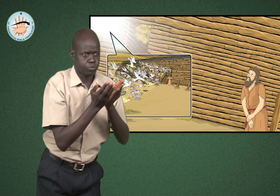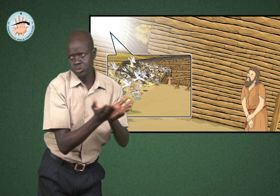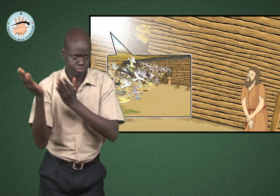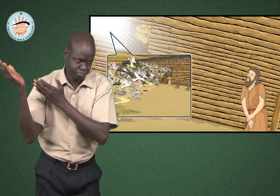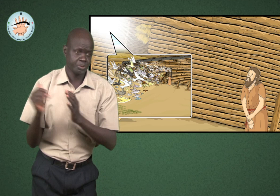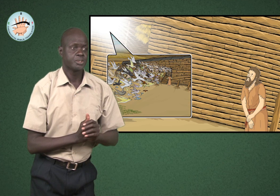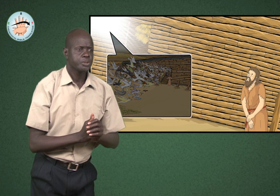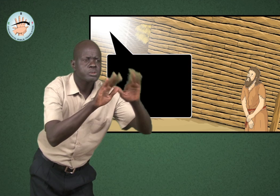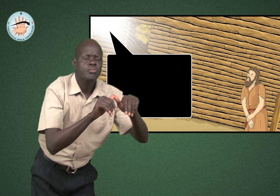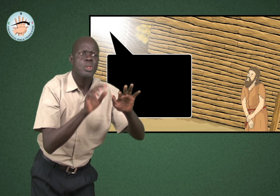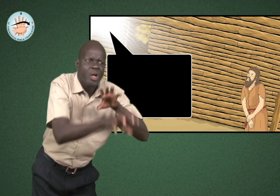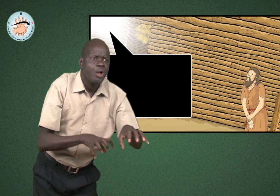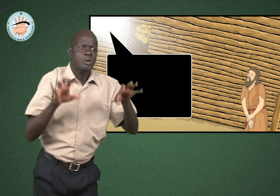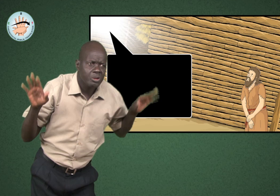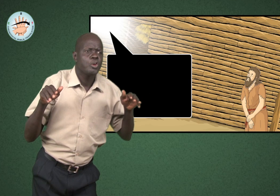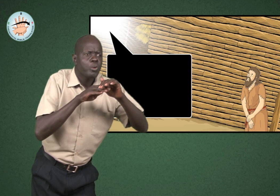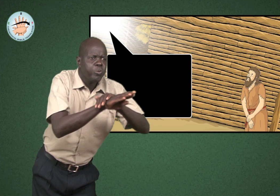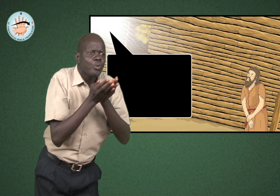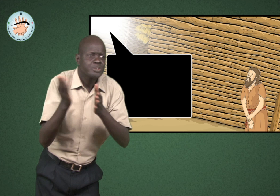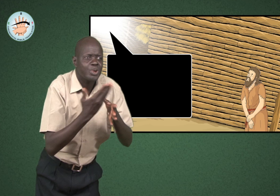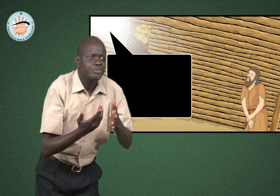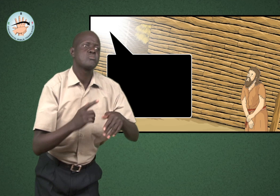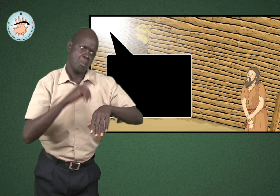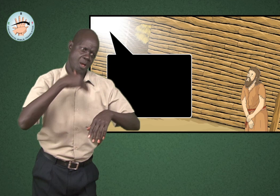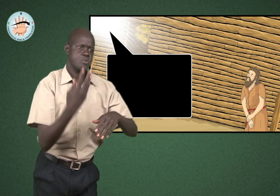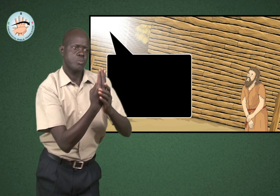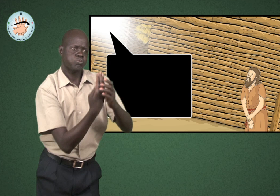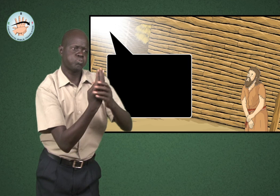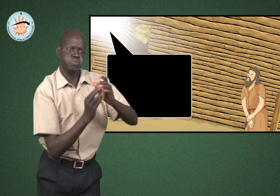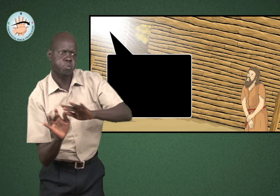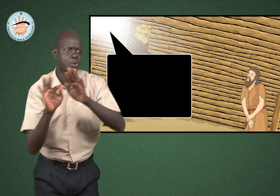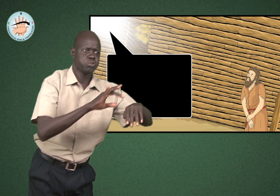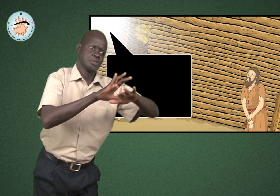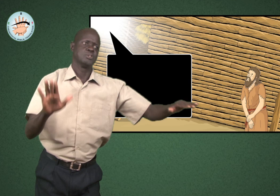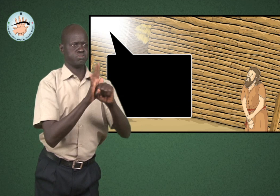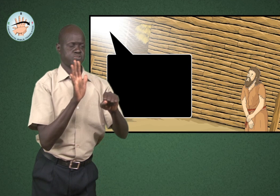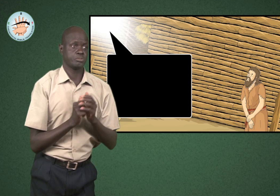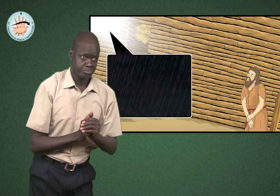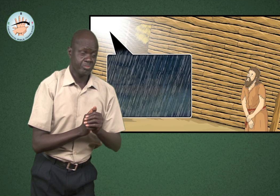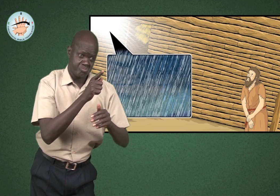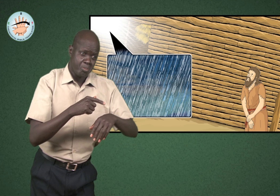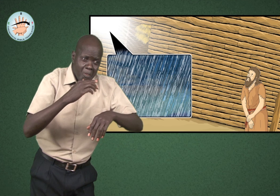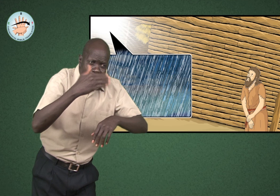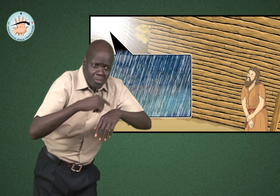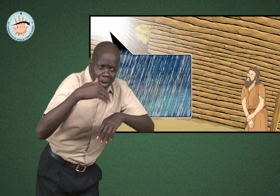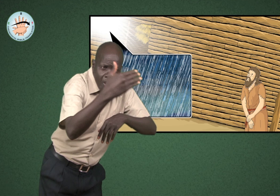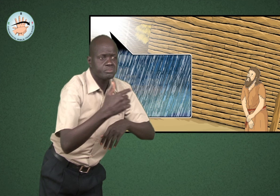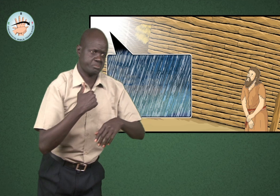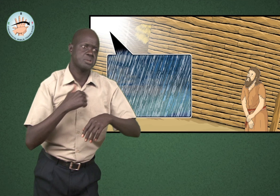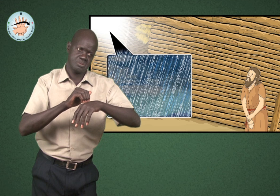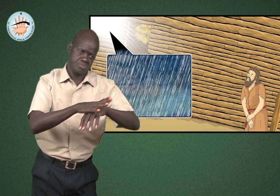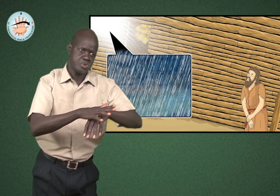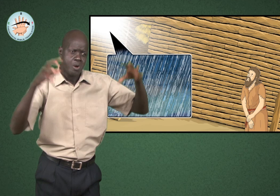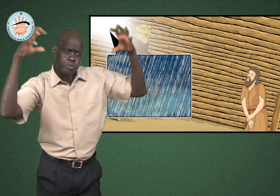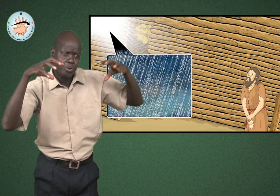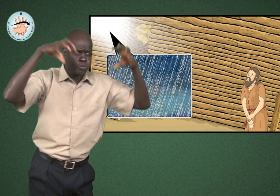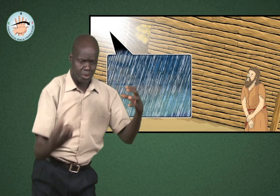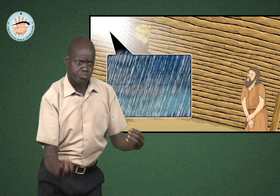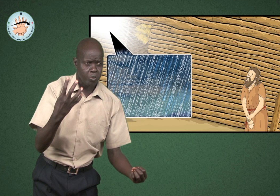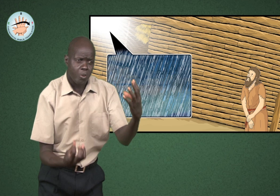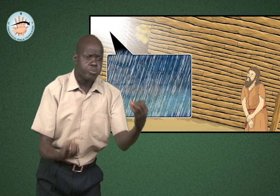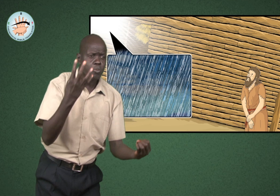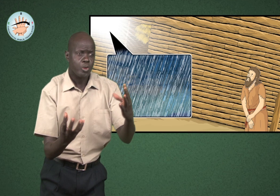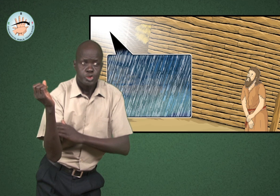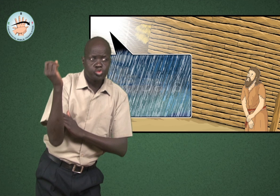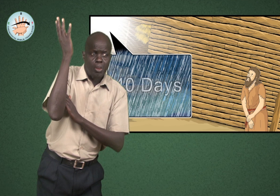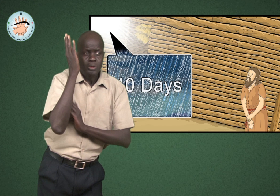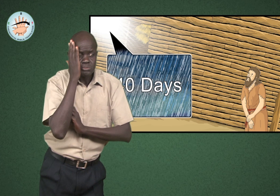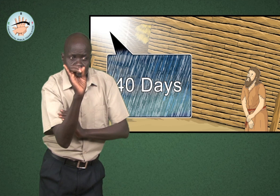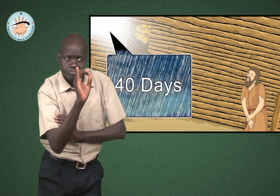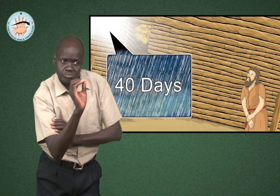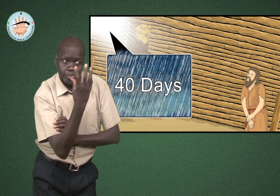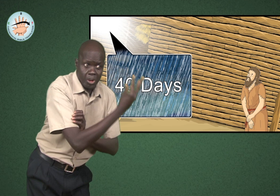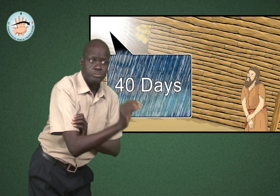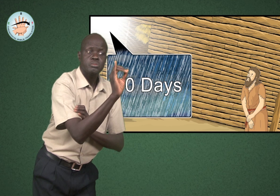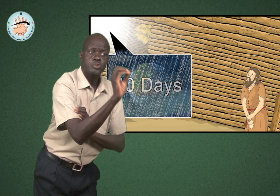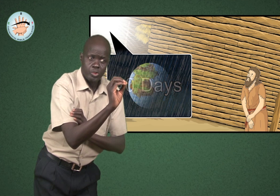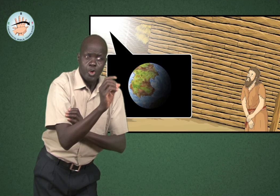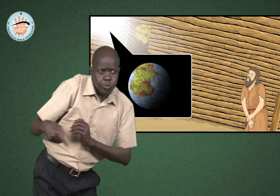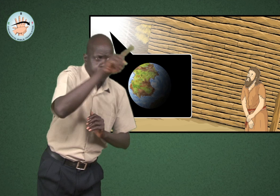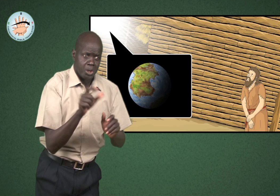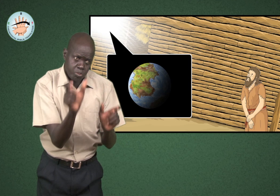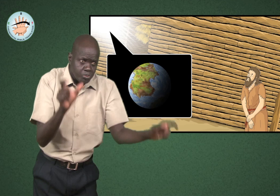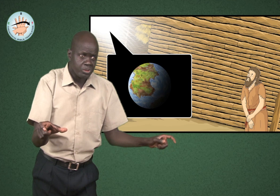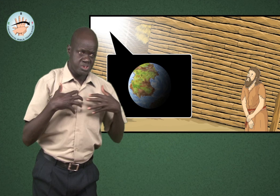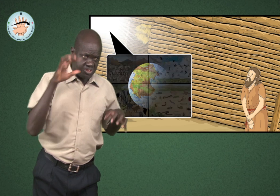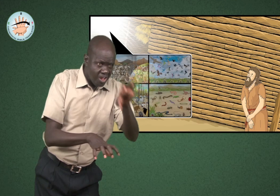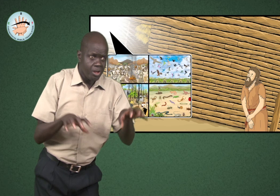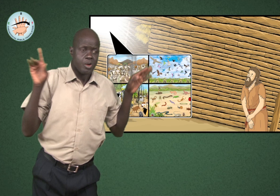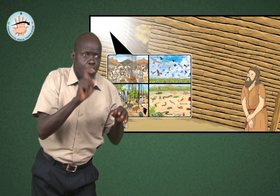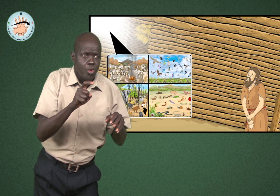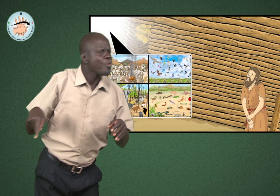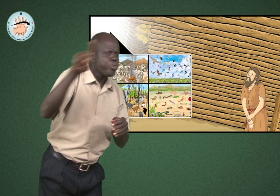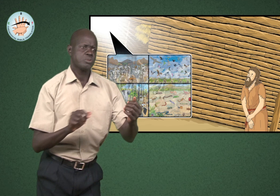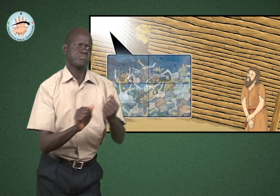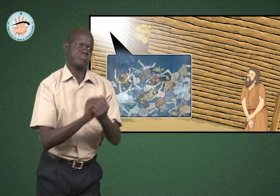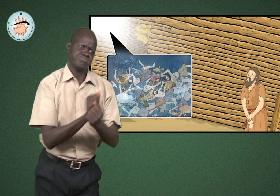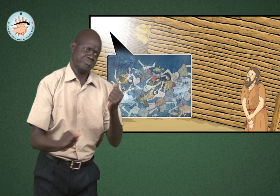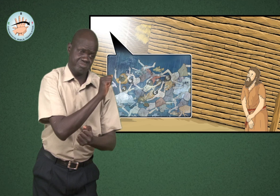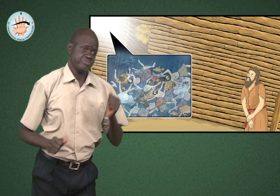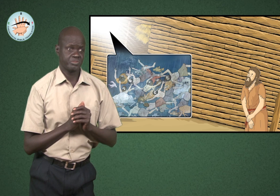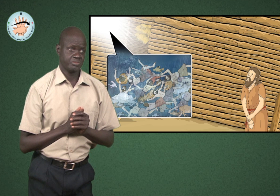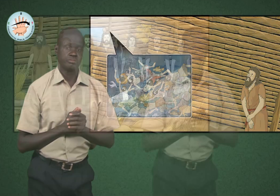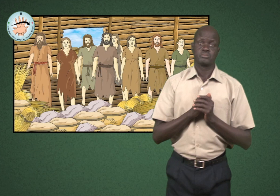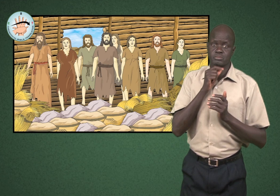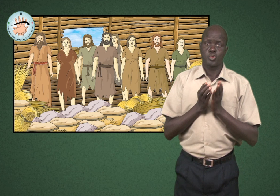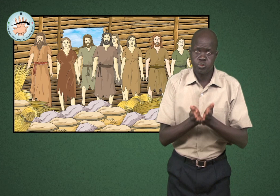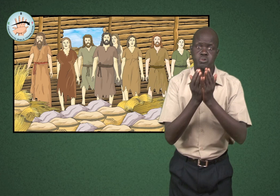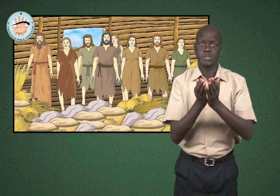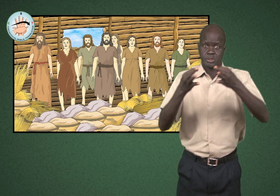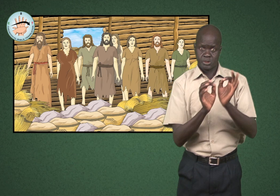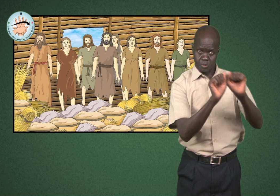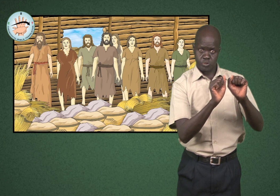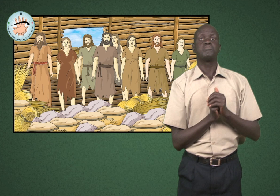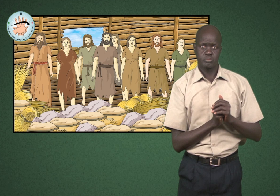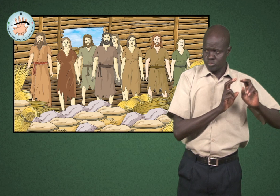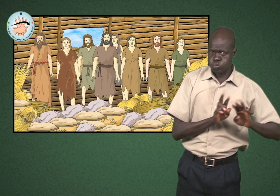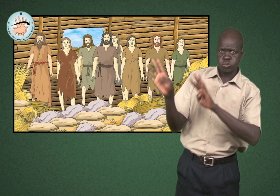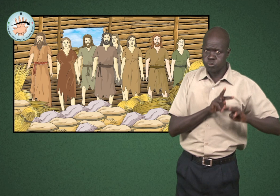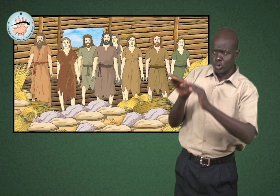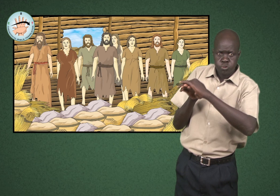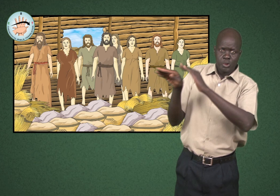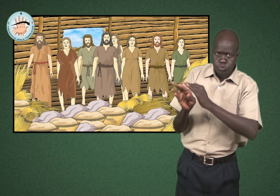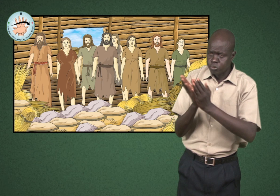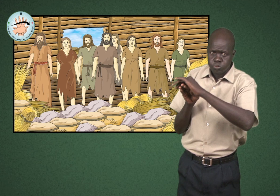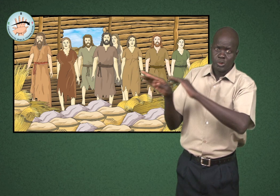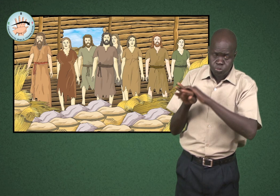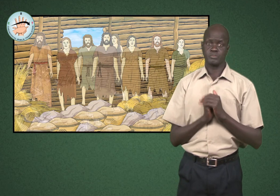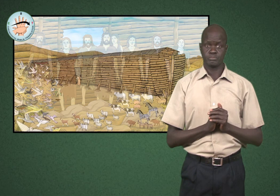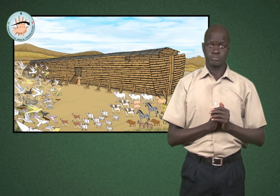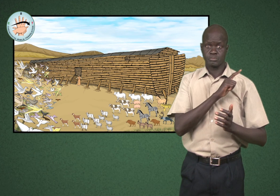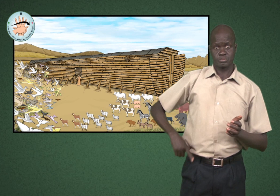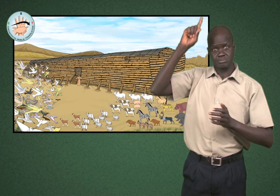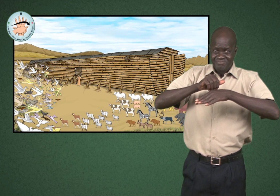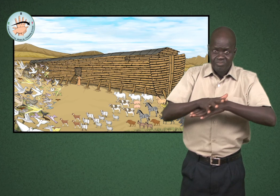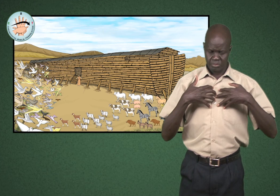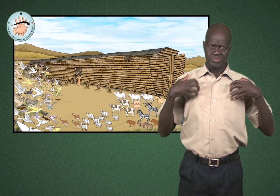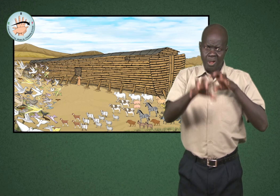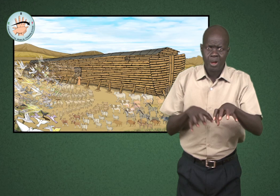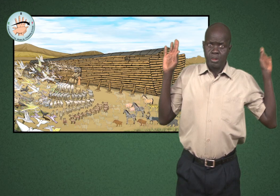For seven days from now I will send rain on the earth for forty days and forty nights, and I will wipe from the face of the earth every living thing I have made.”